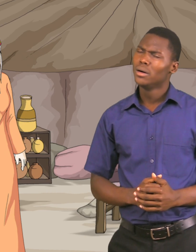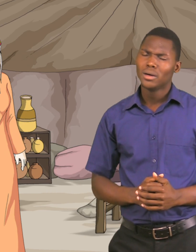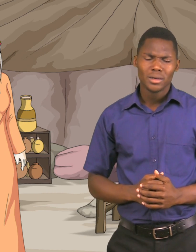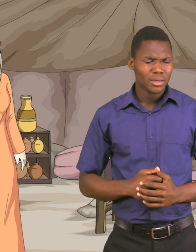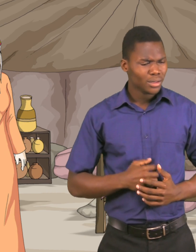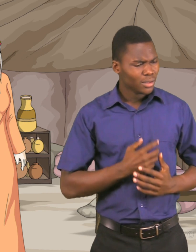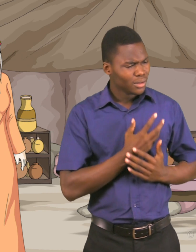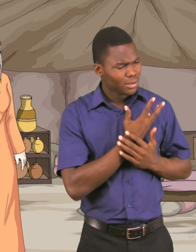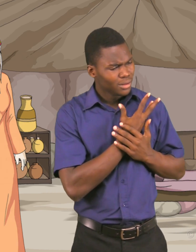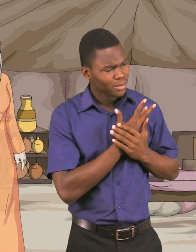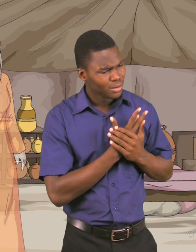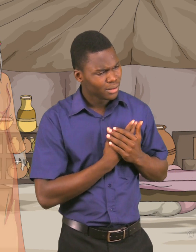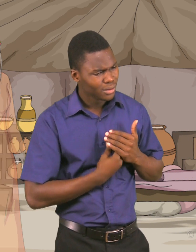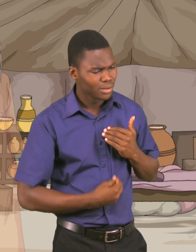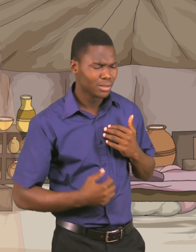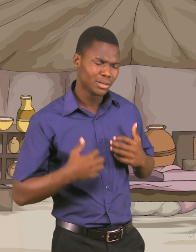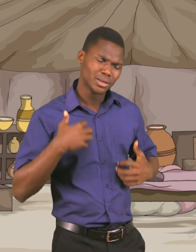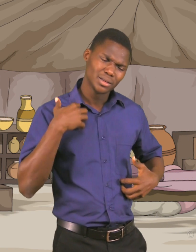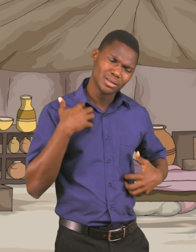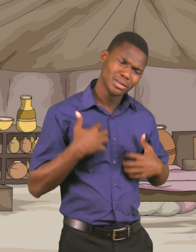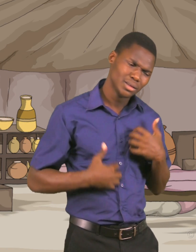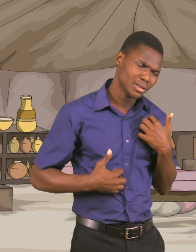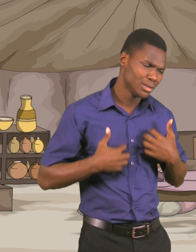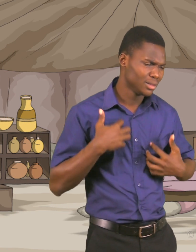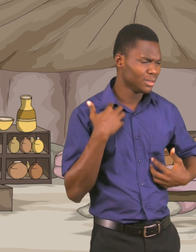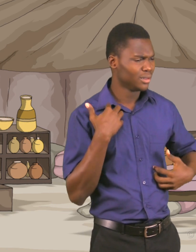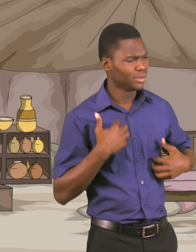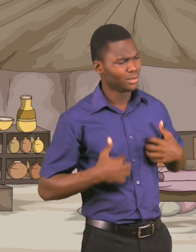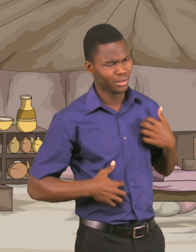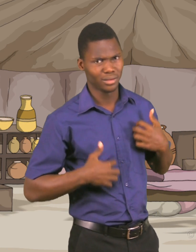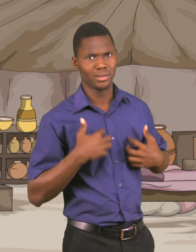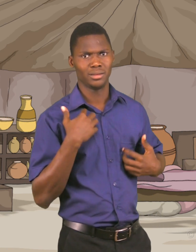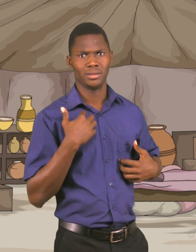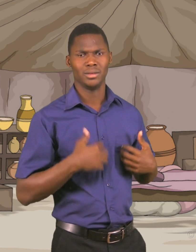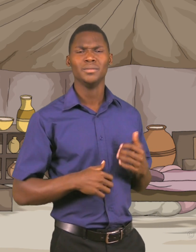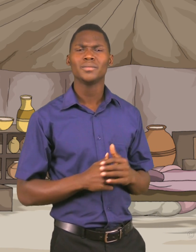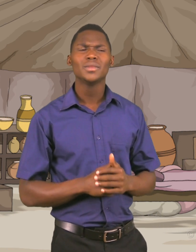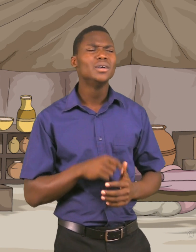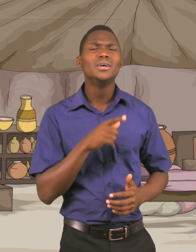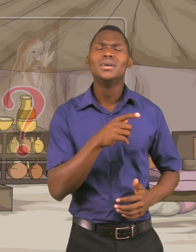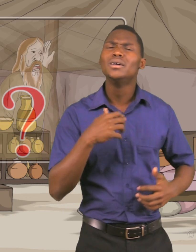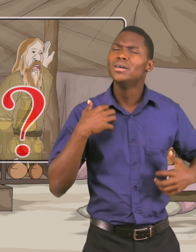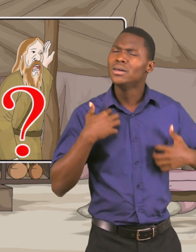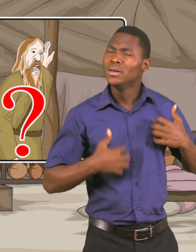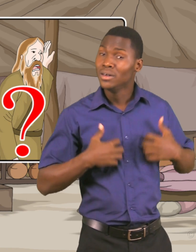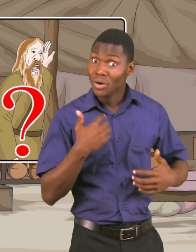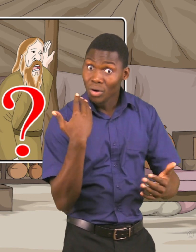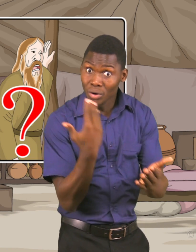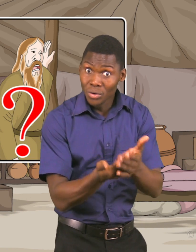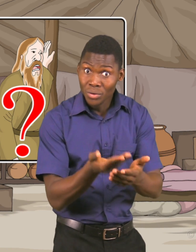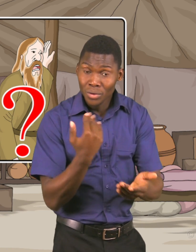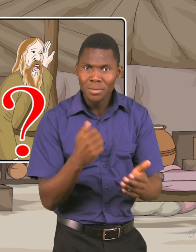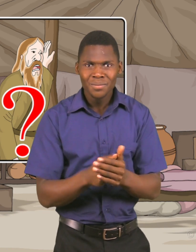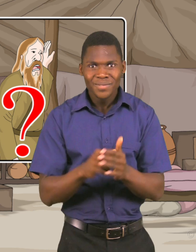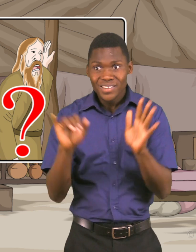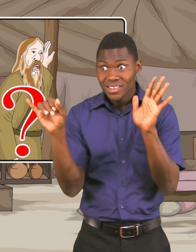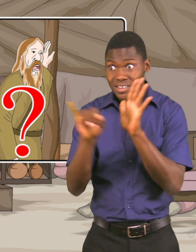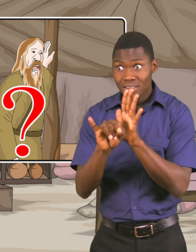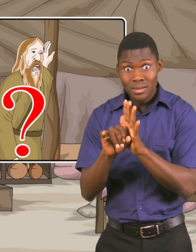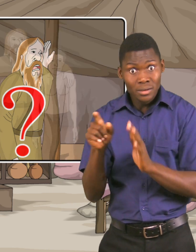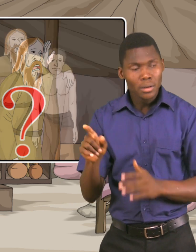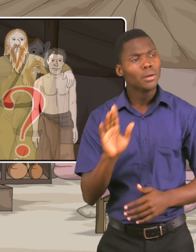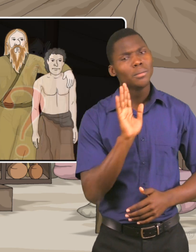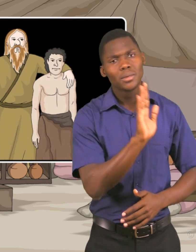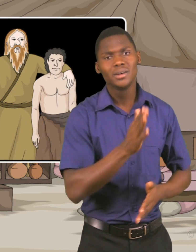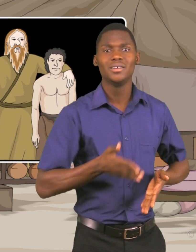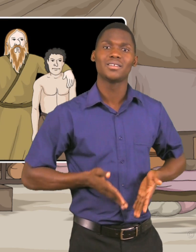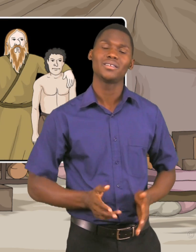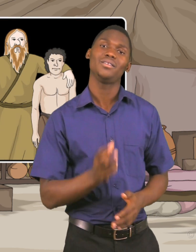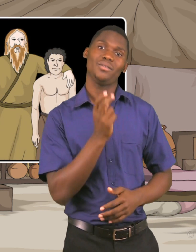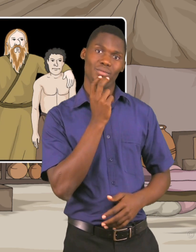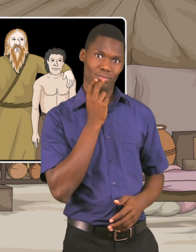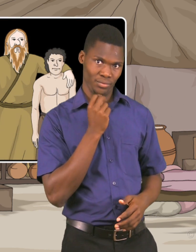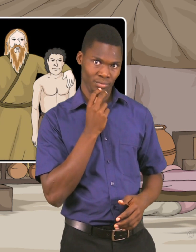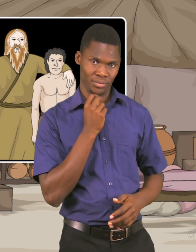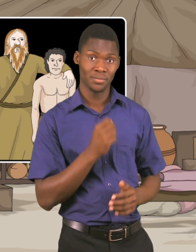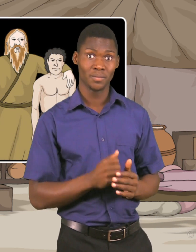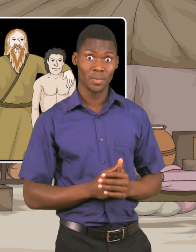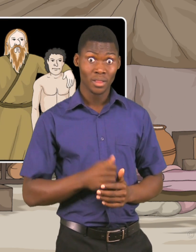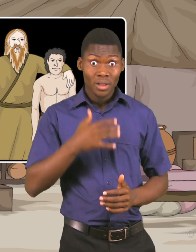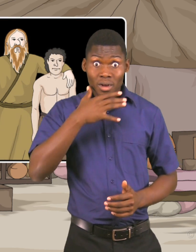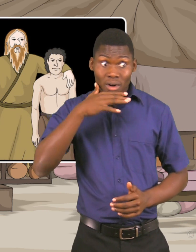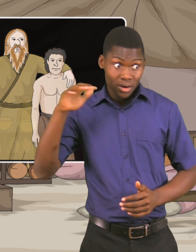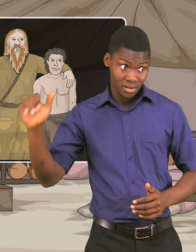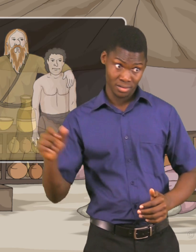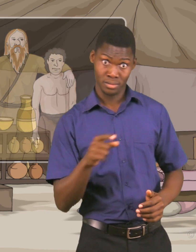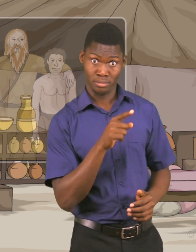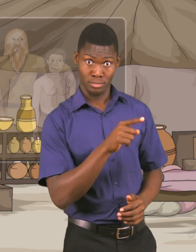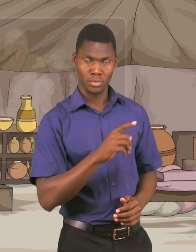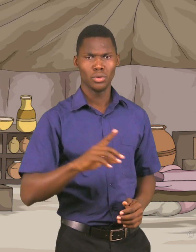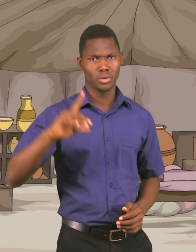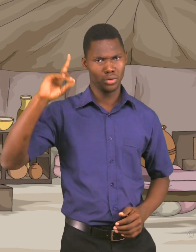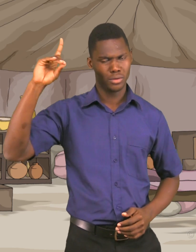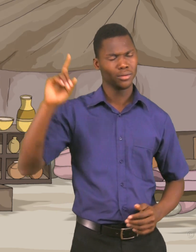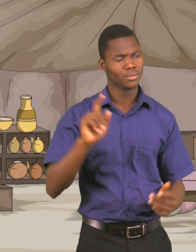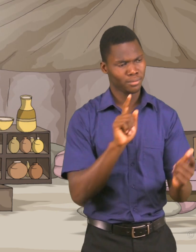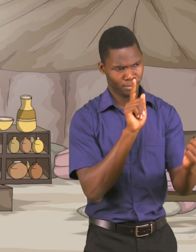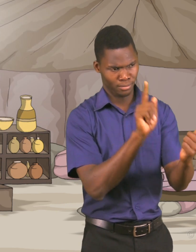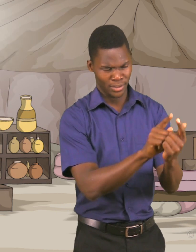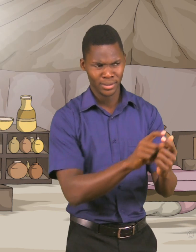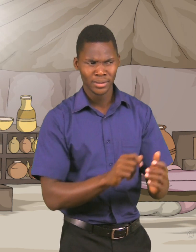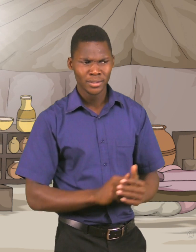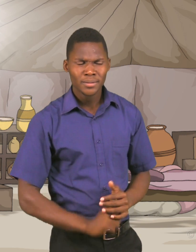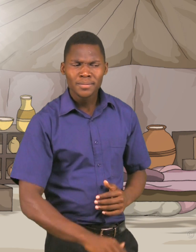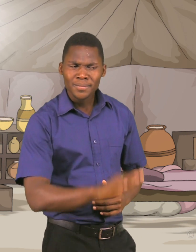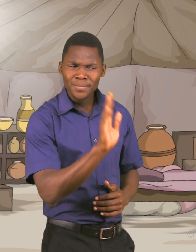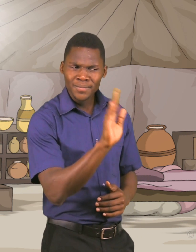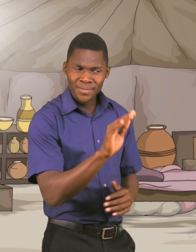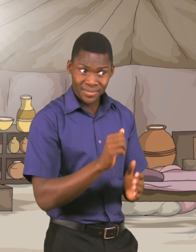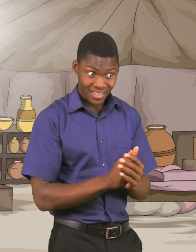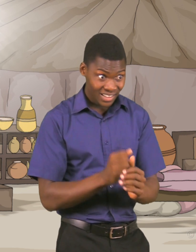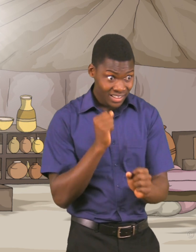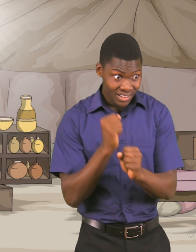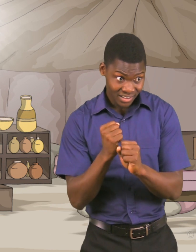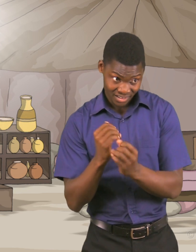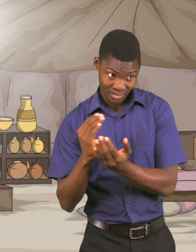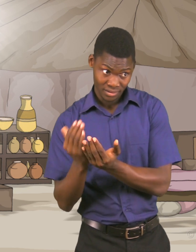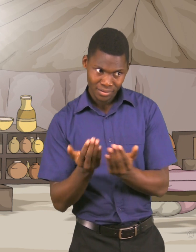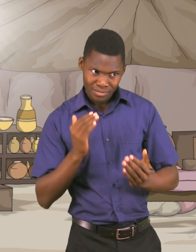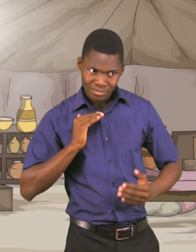Now this matter distressed Abraham greatly because it concerned his son Ishmael.